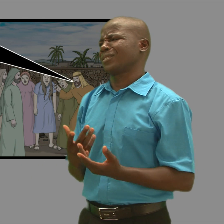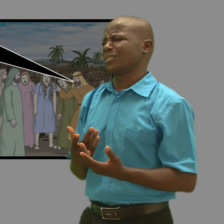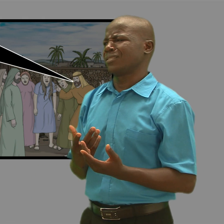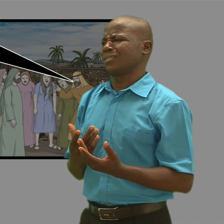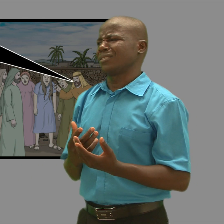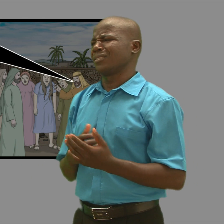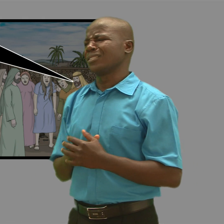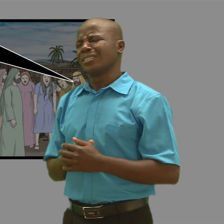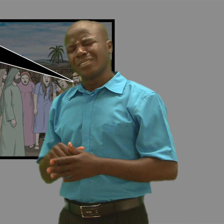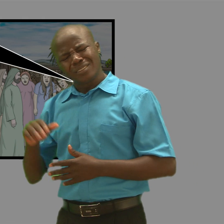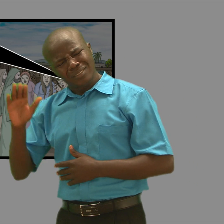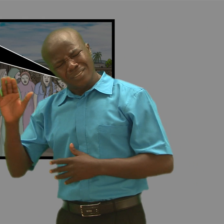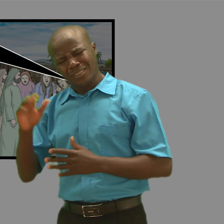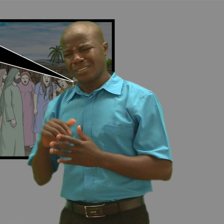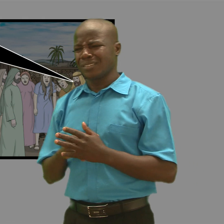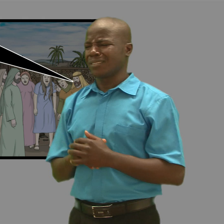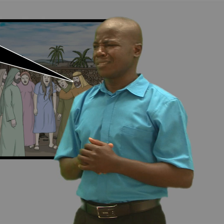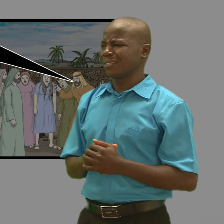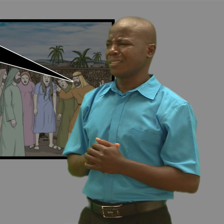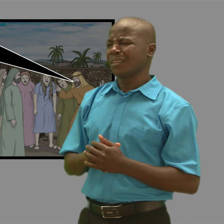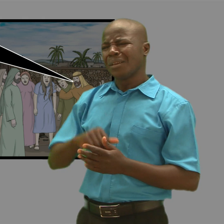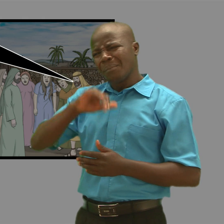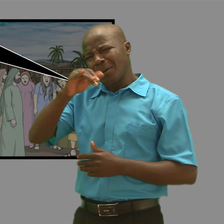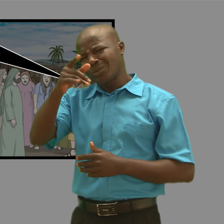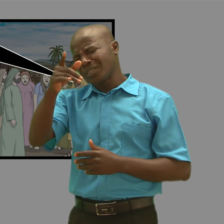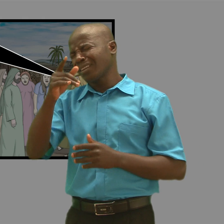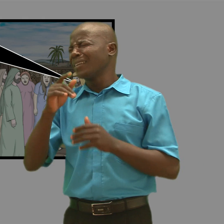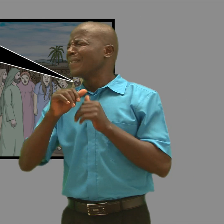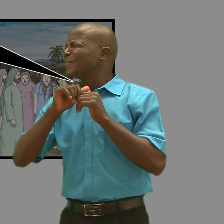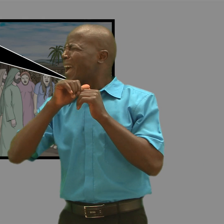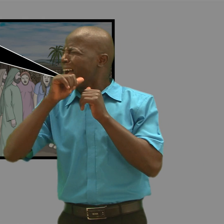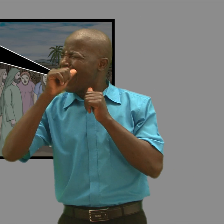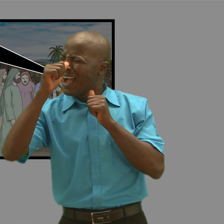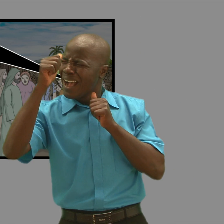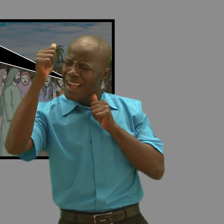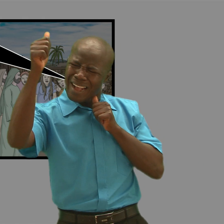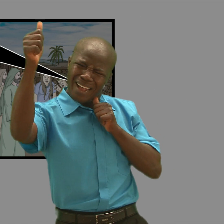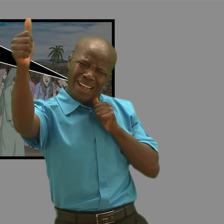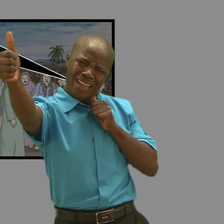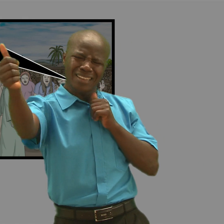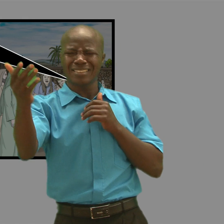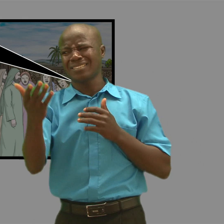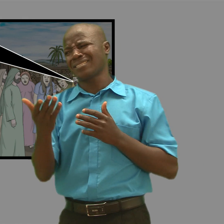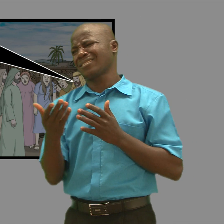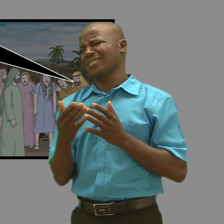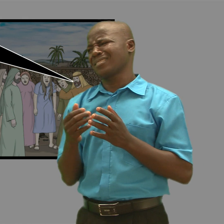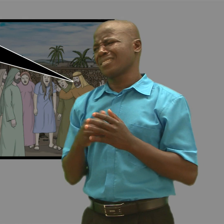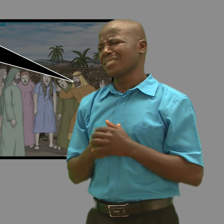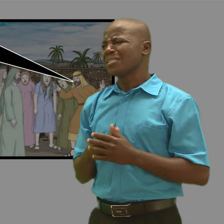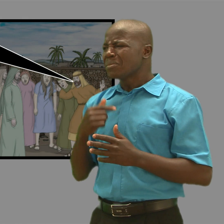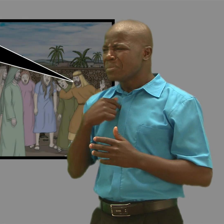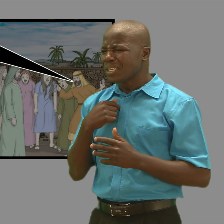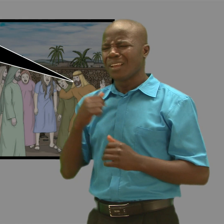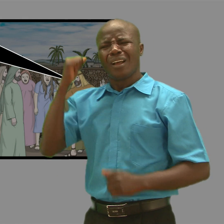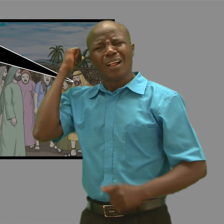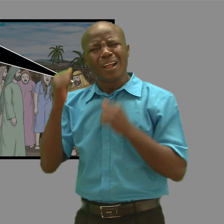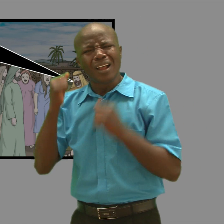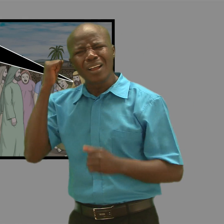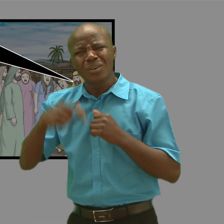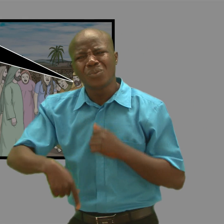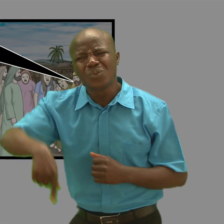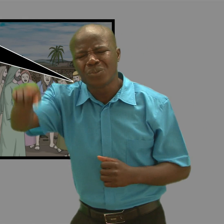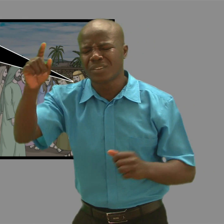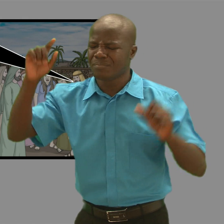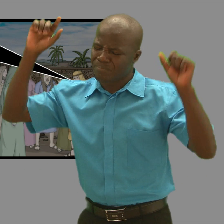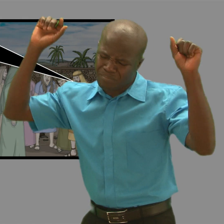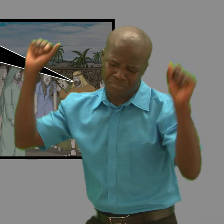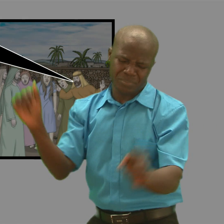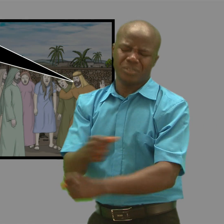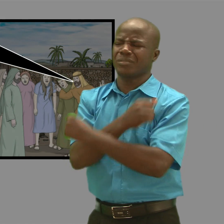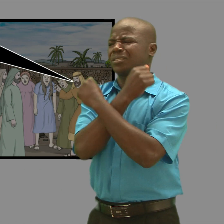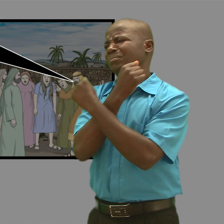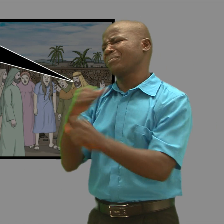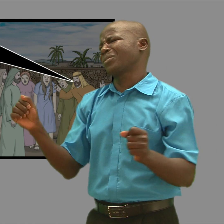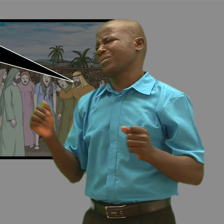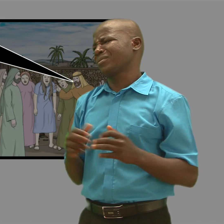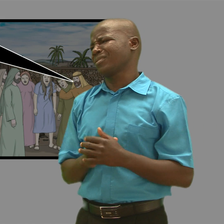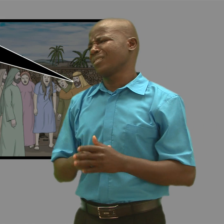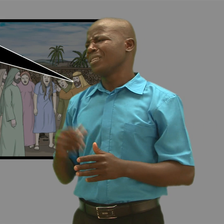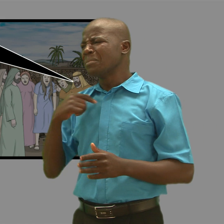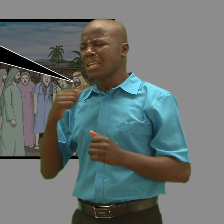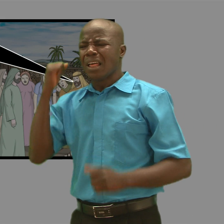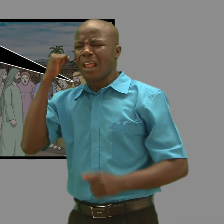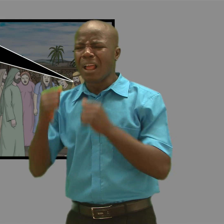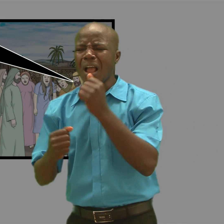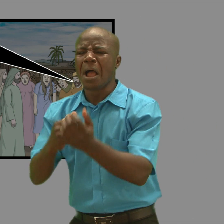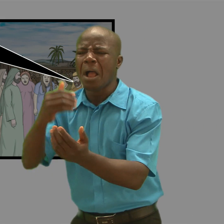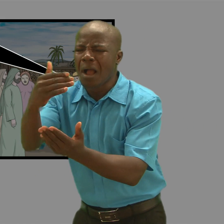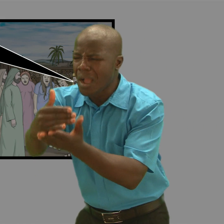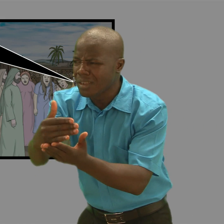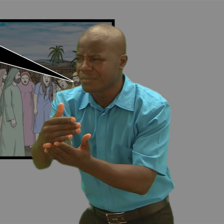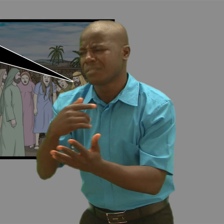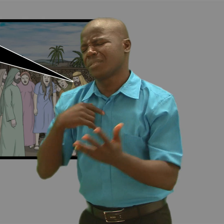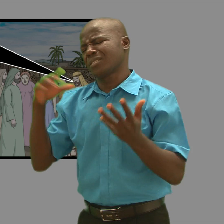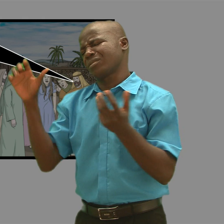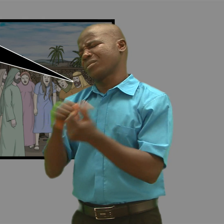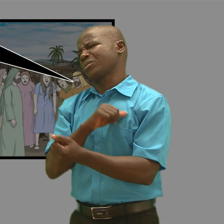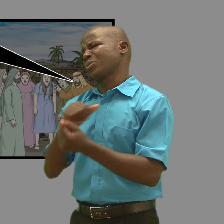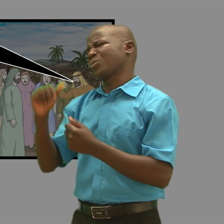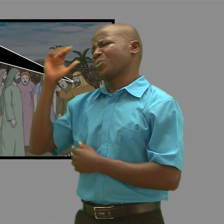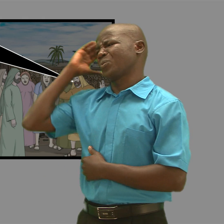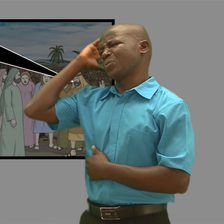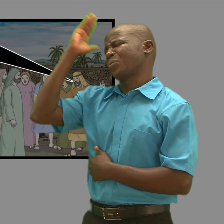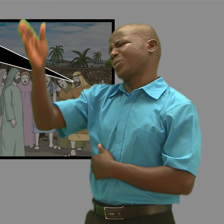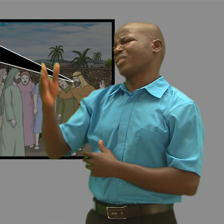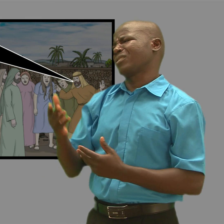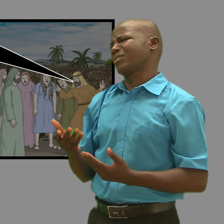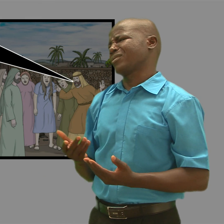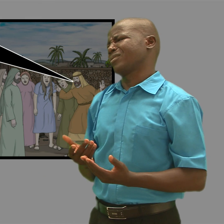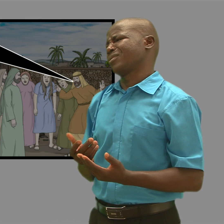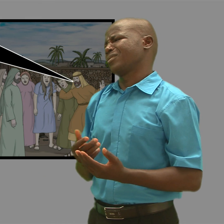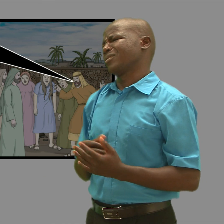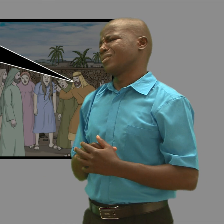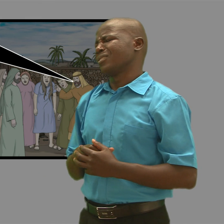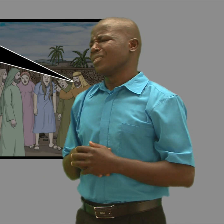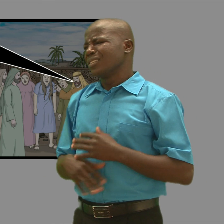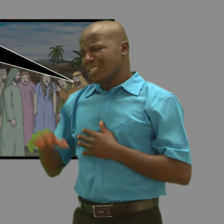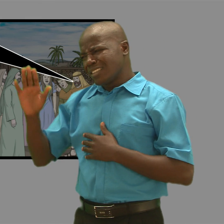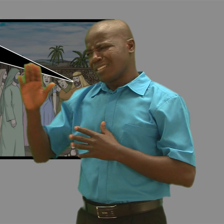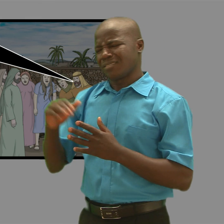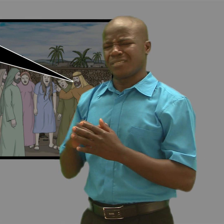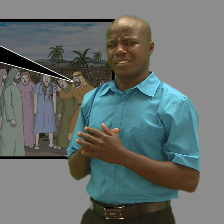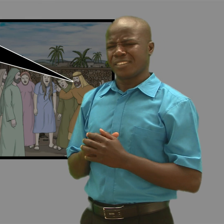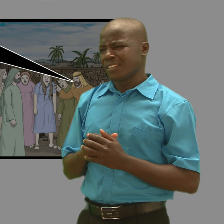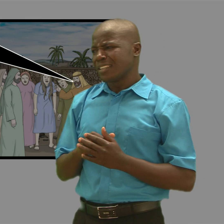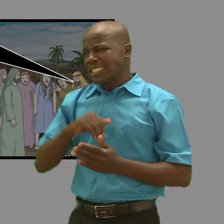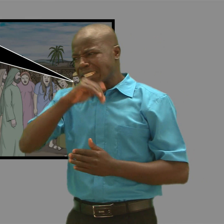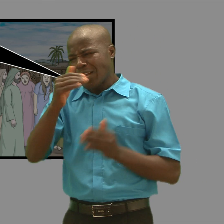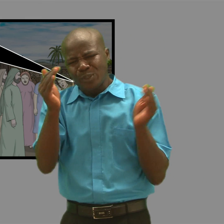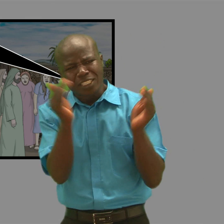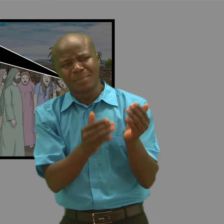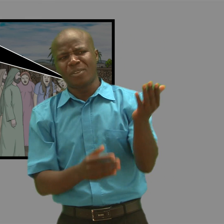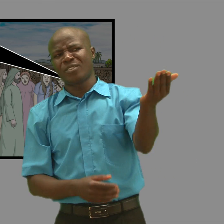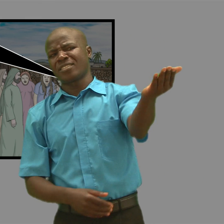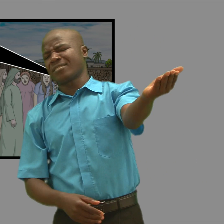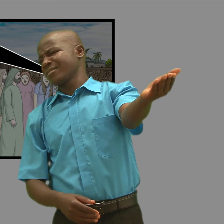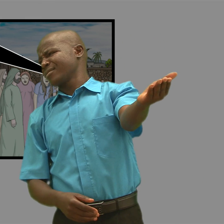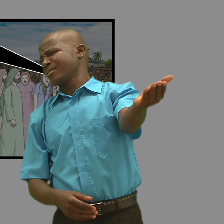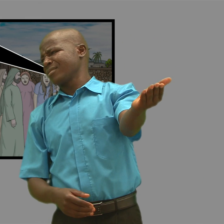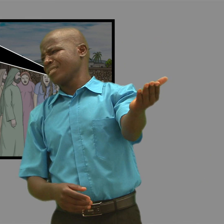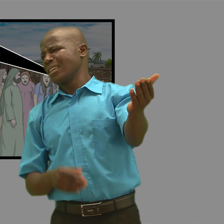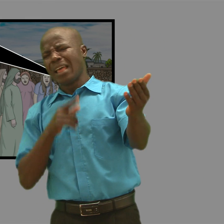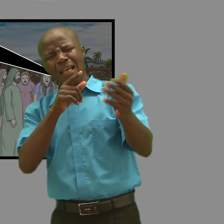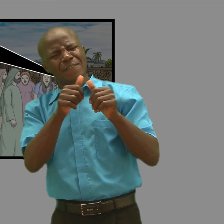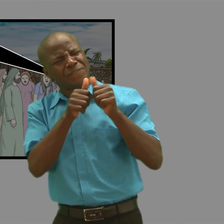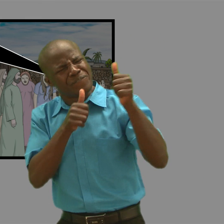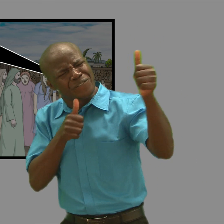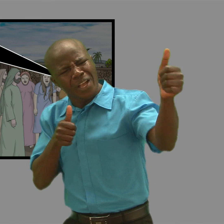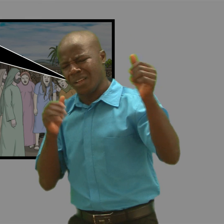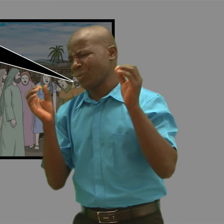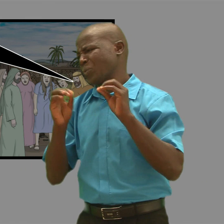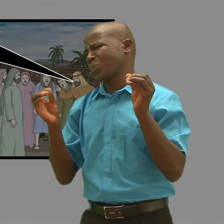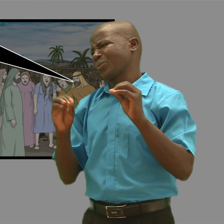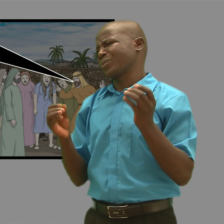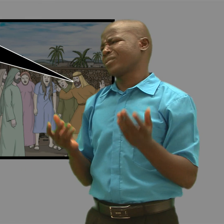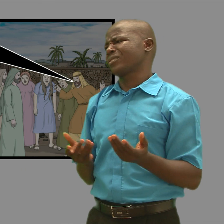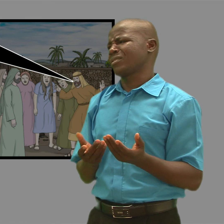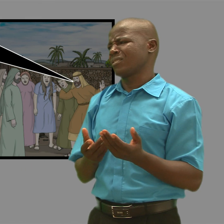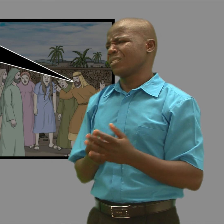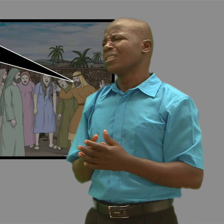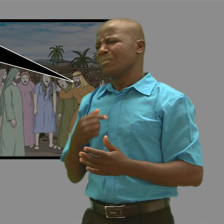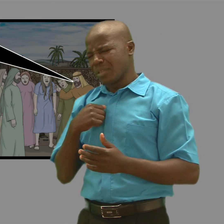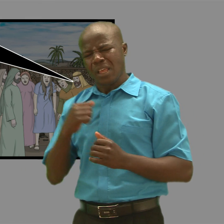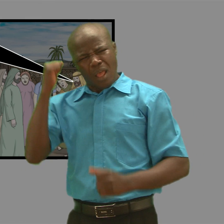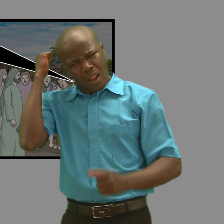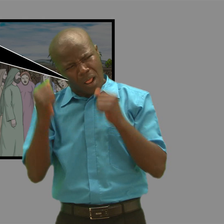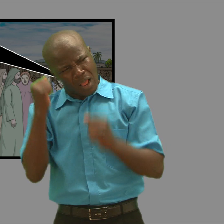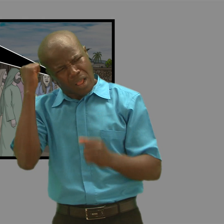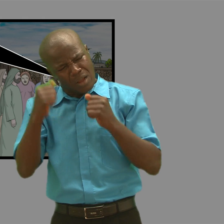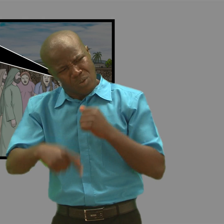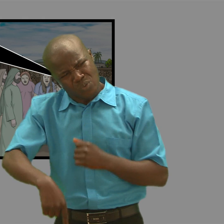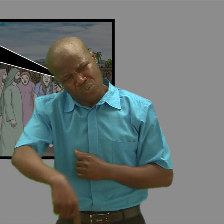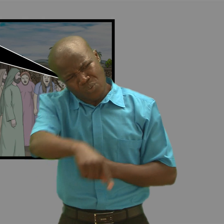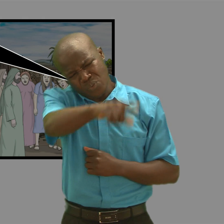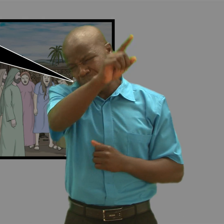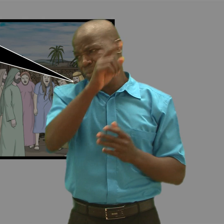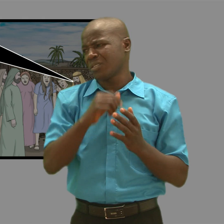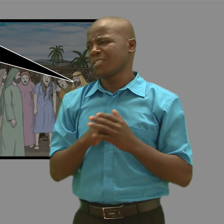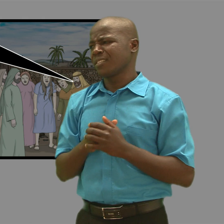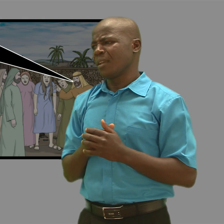But I cannot run to the mountains; the disaster will overtake me, and I will die. Look, there is a town nearby where I can flee, and it is a small place.